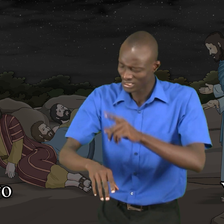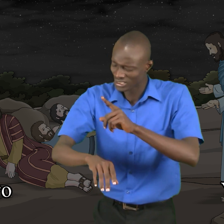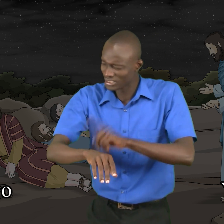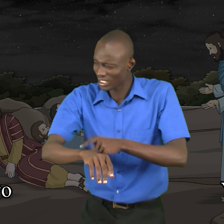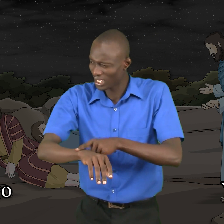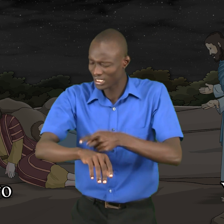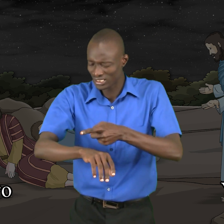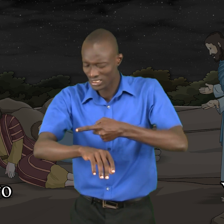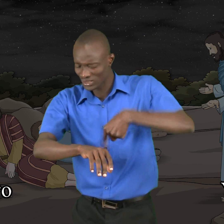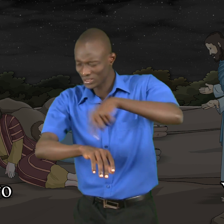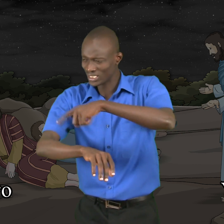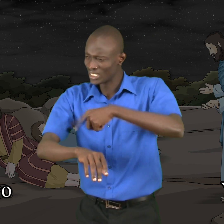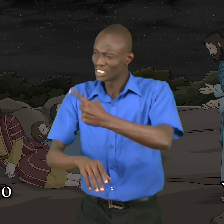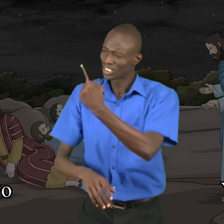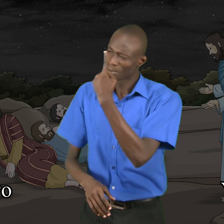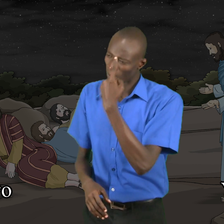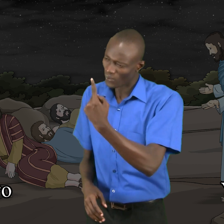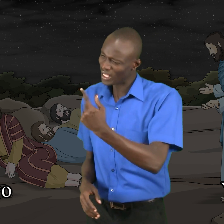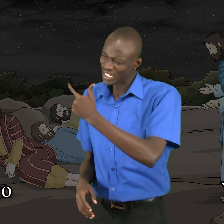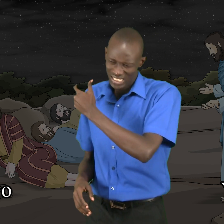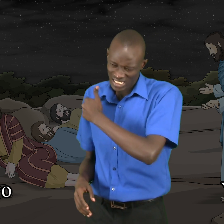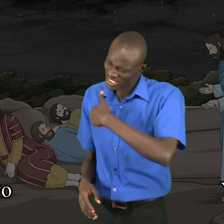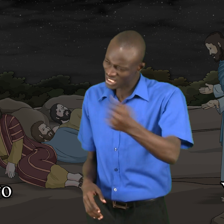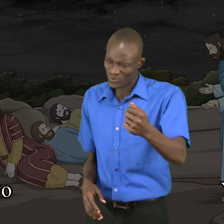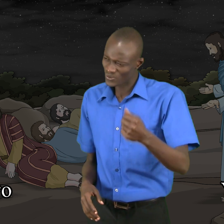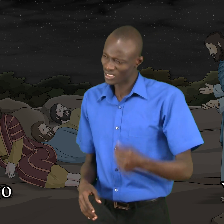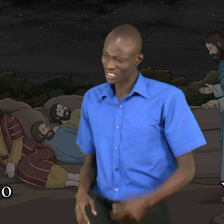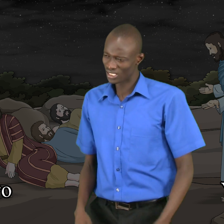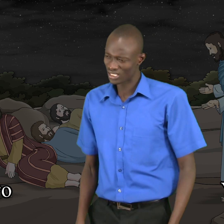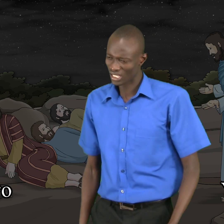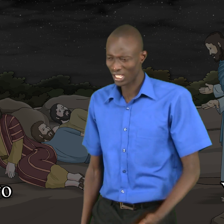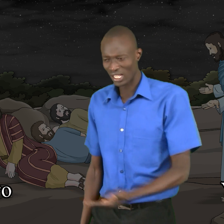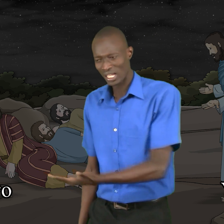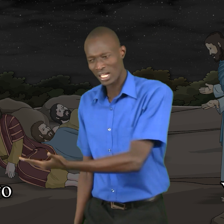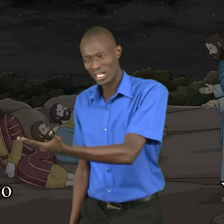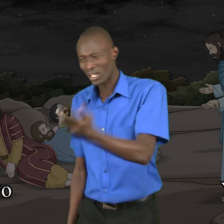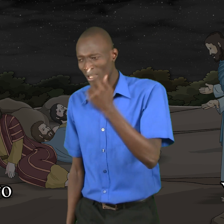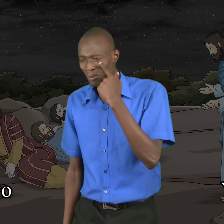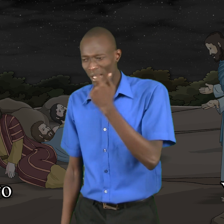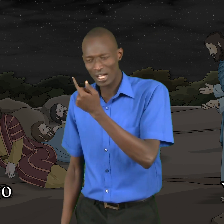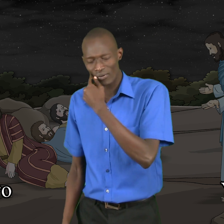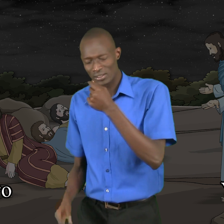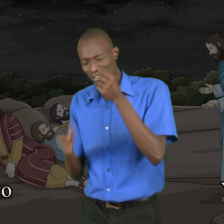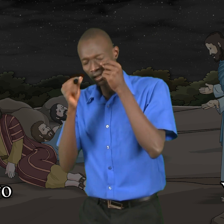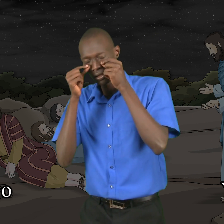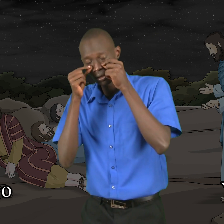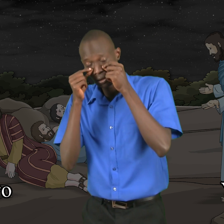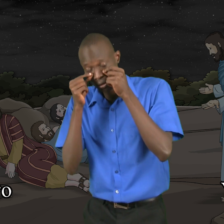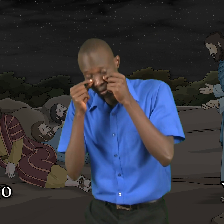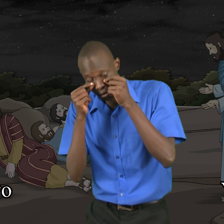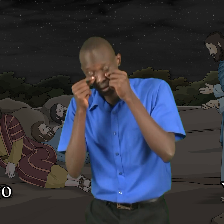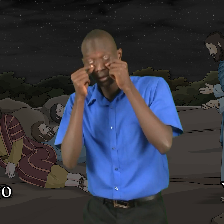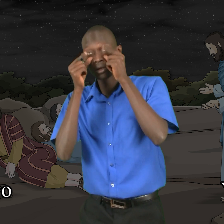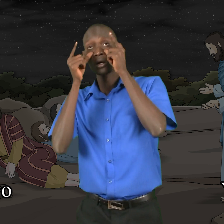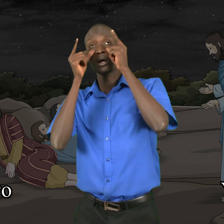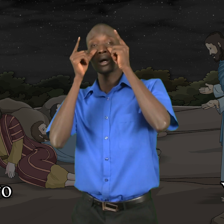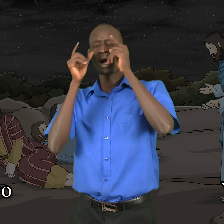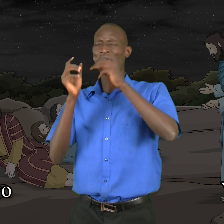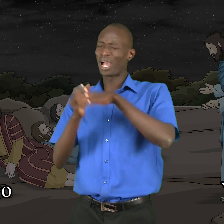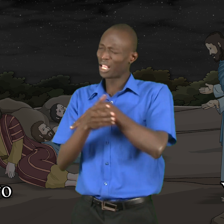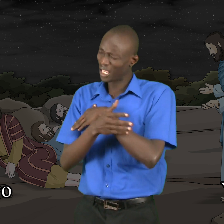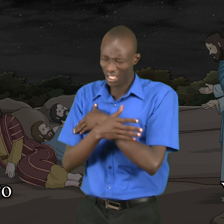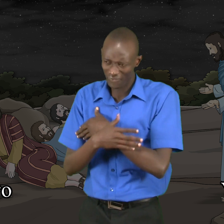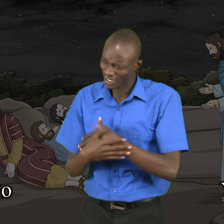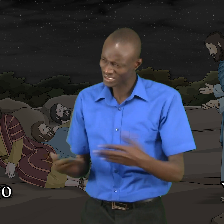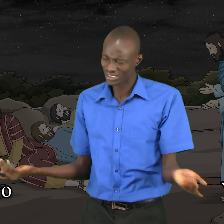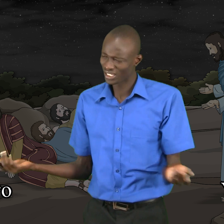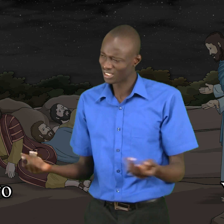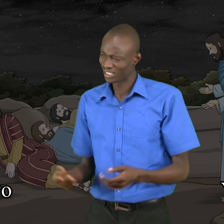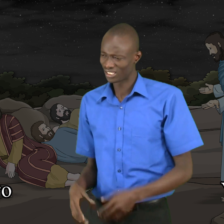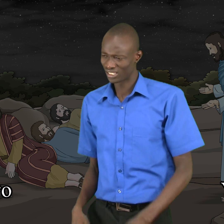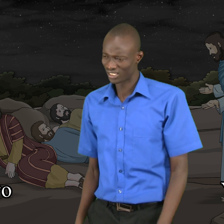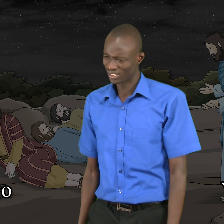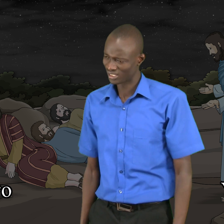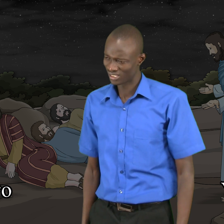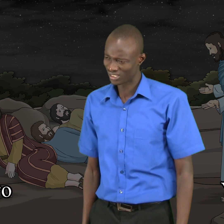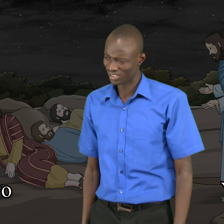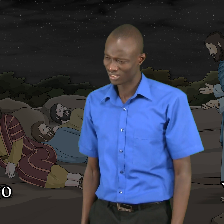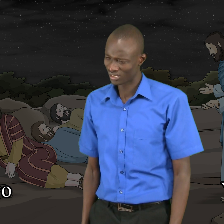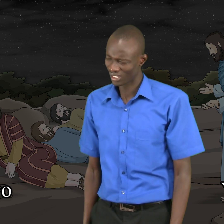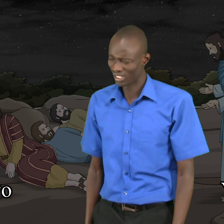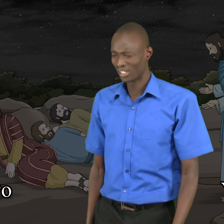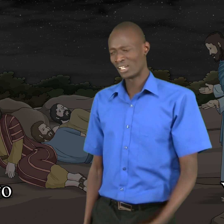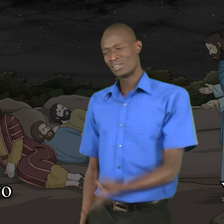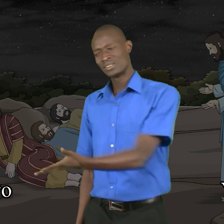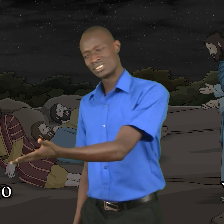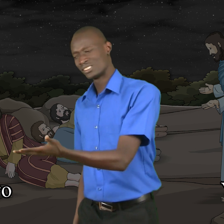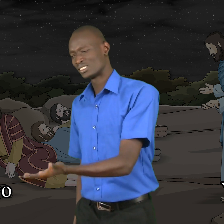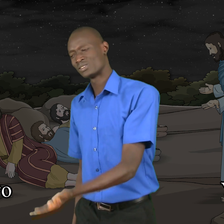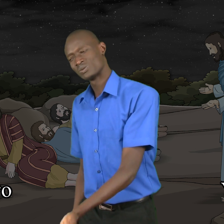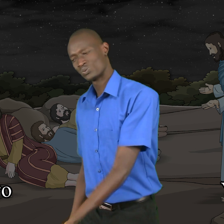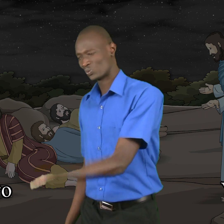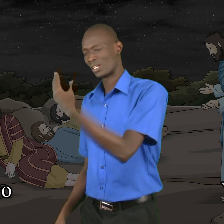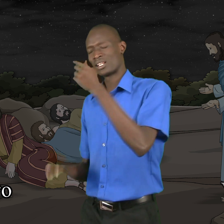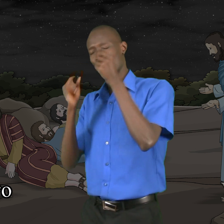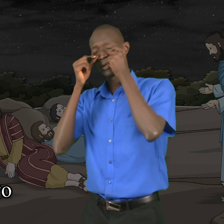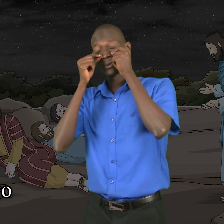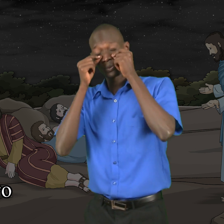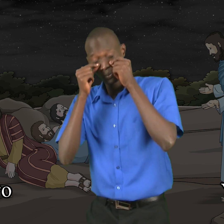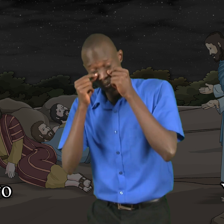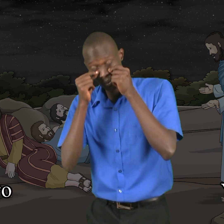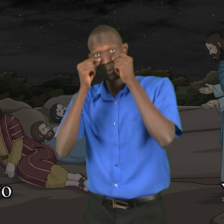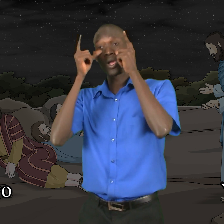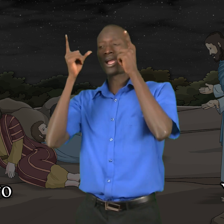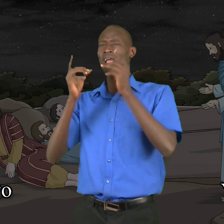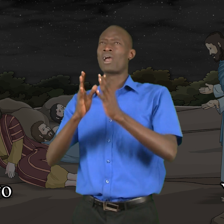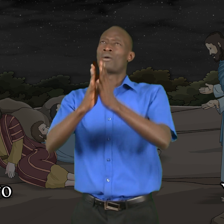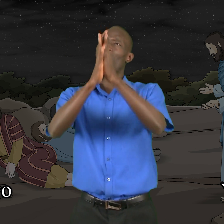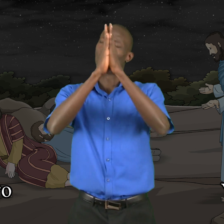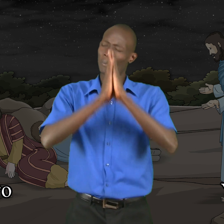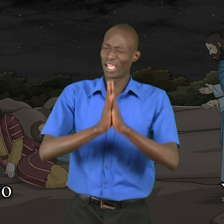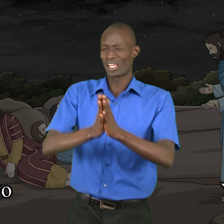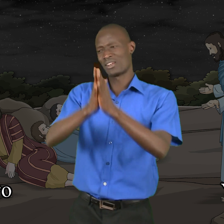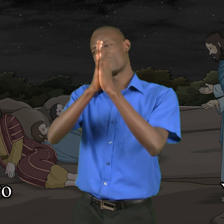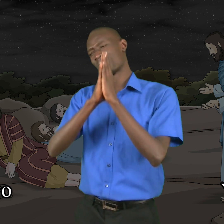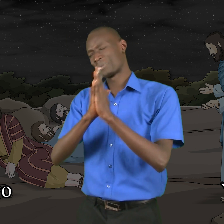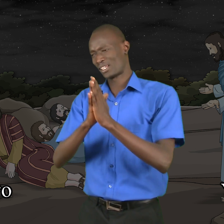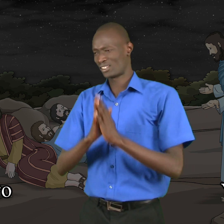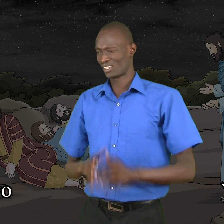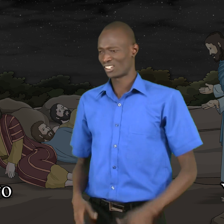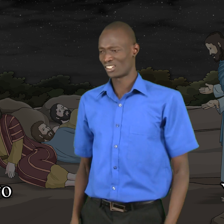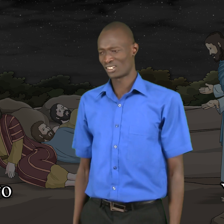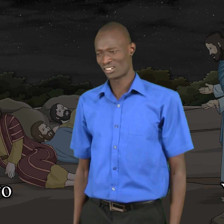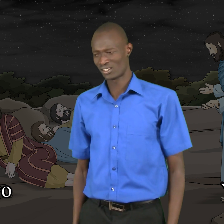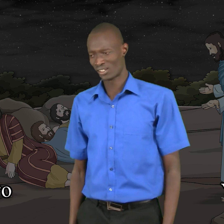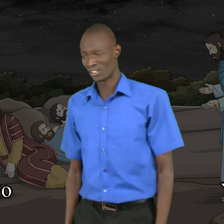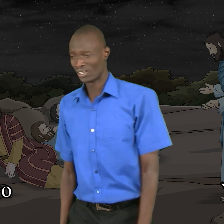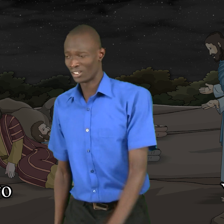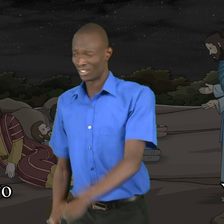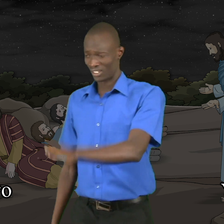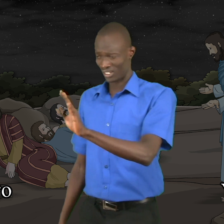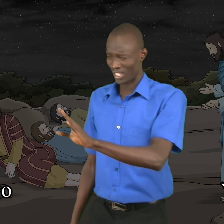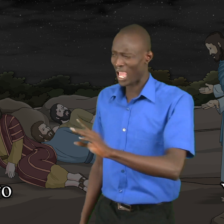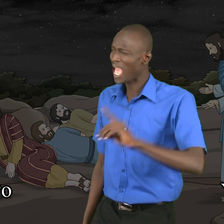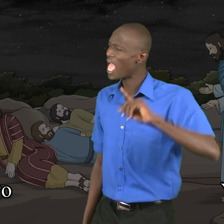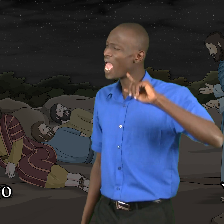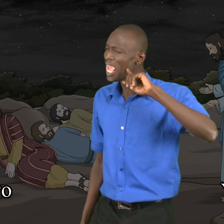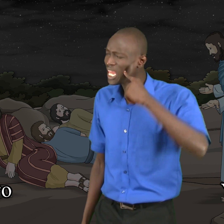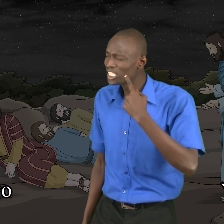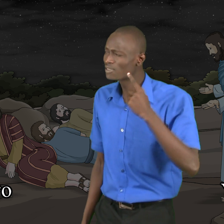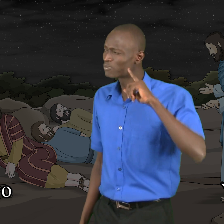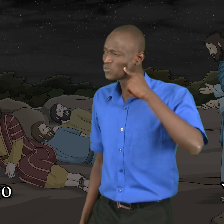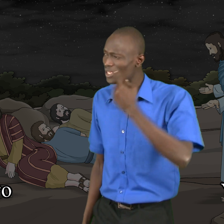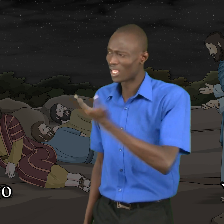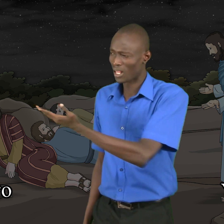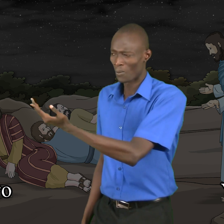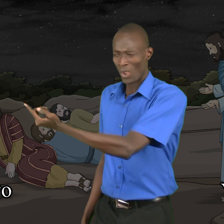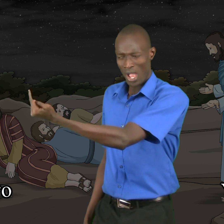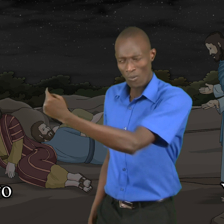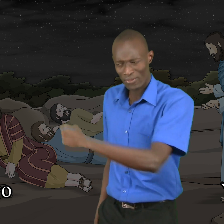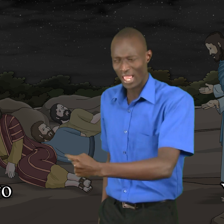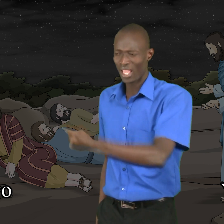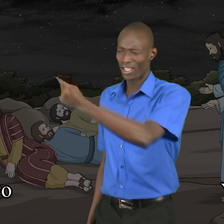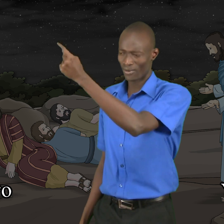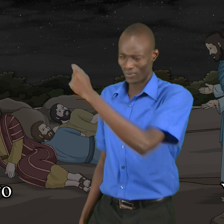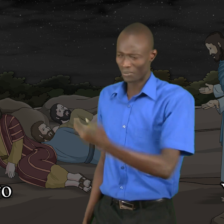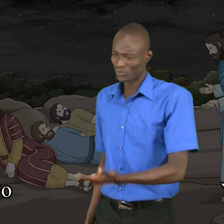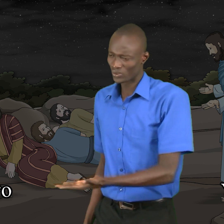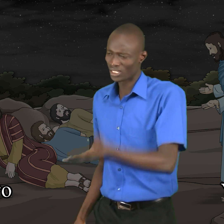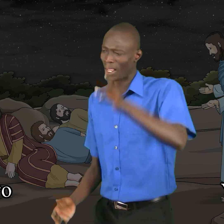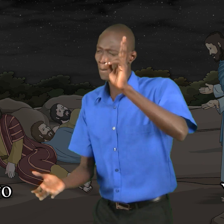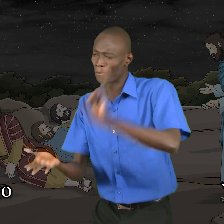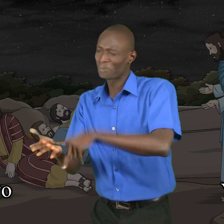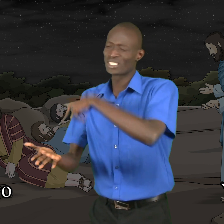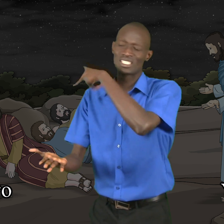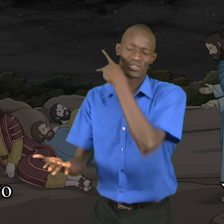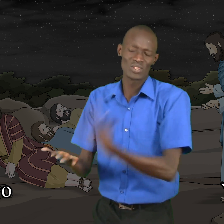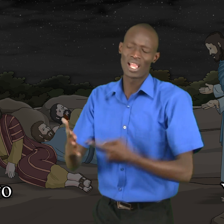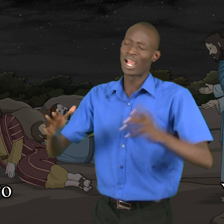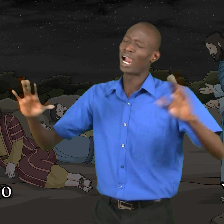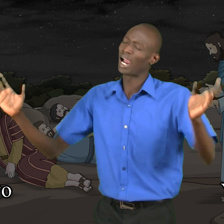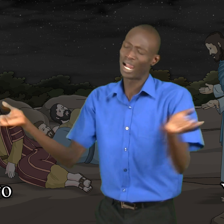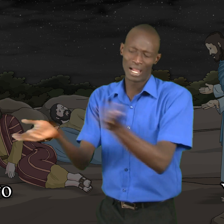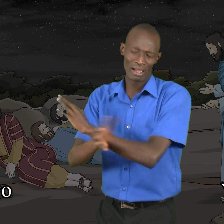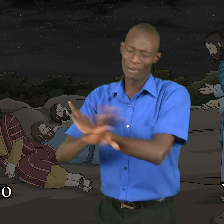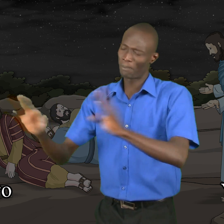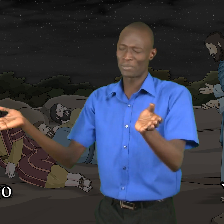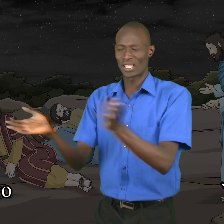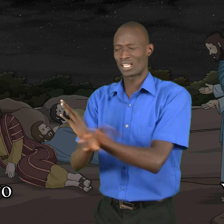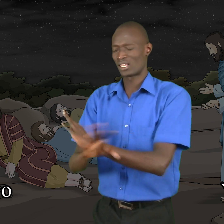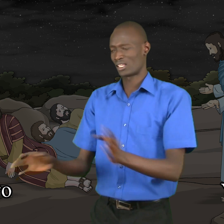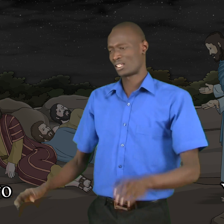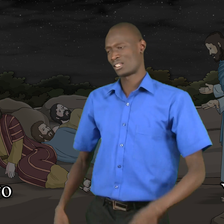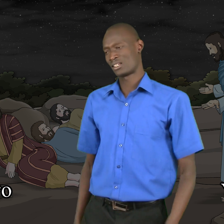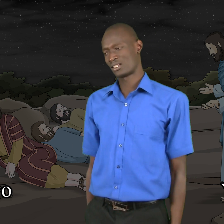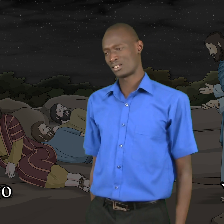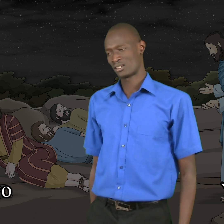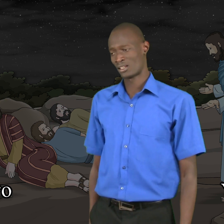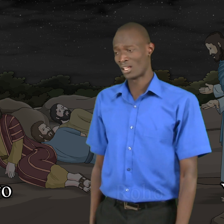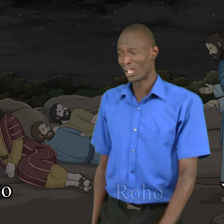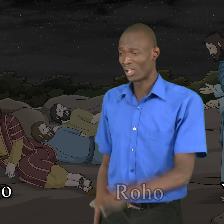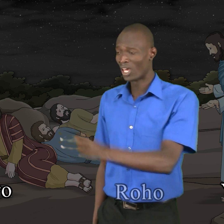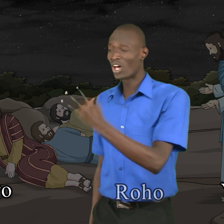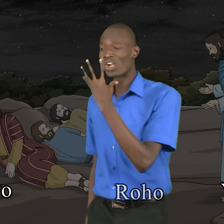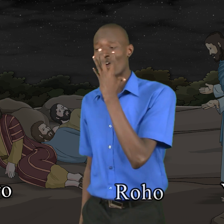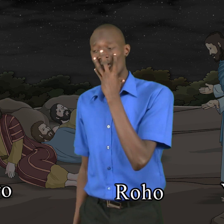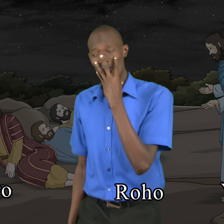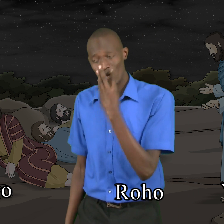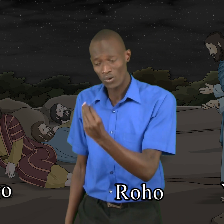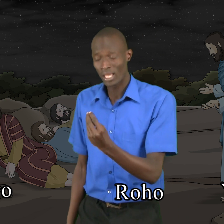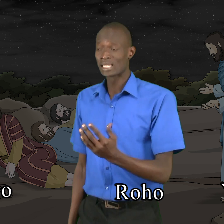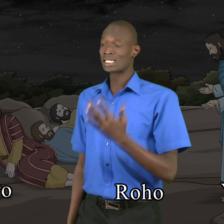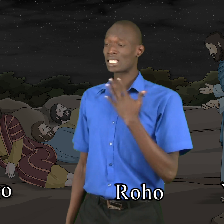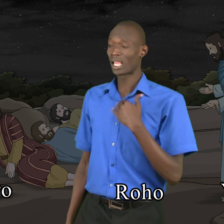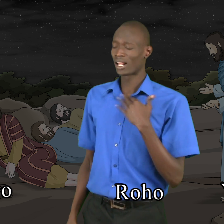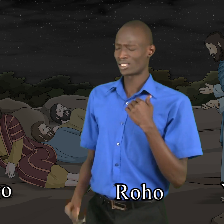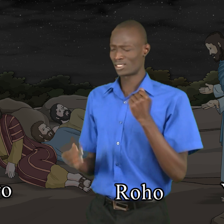“Watch and pray so that you will not enter into temptation.